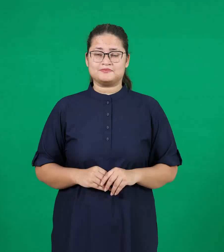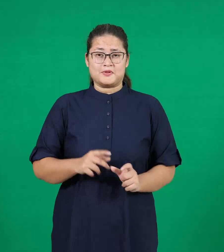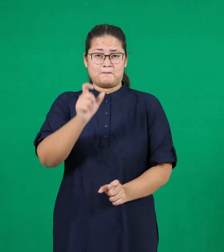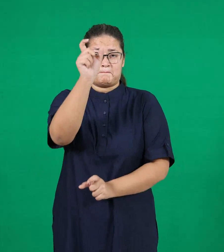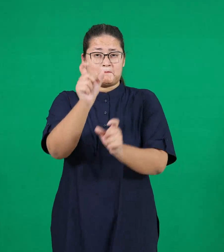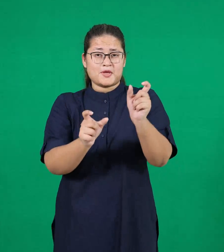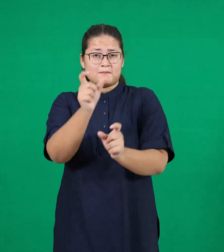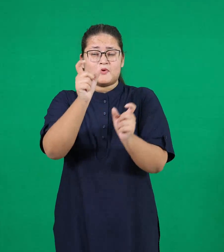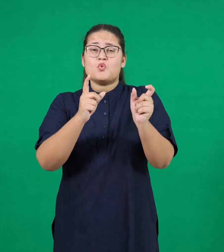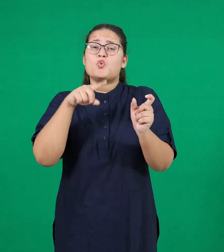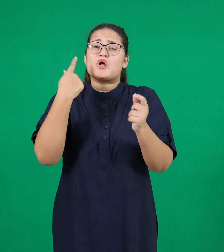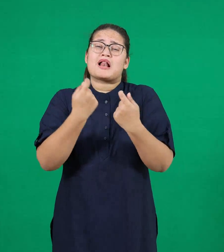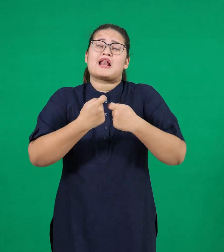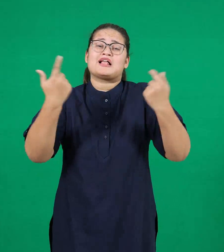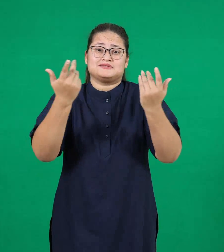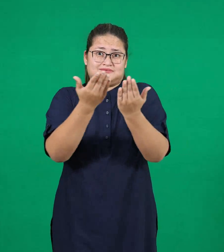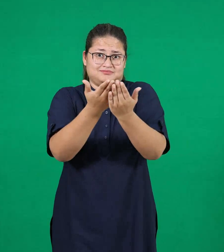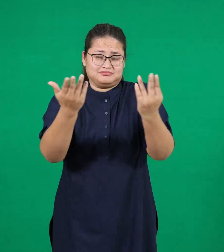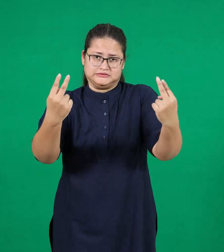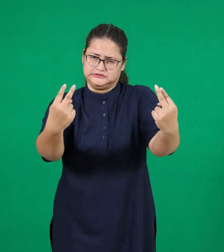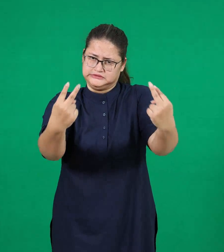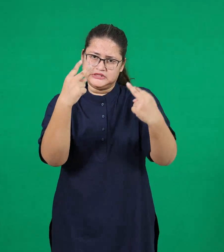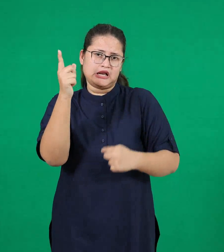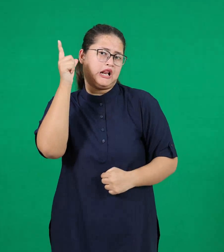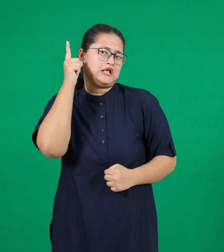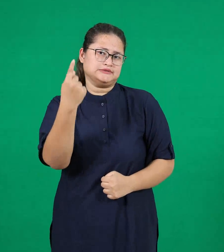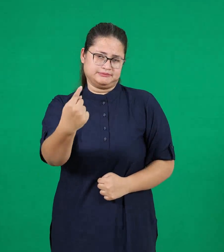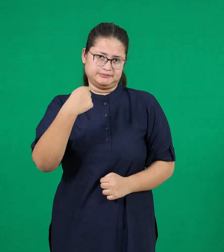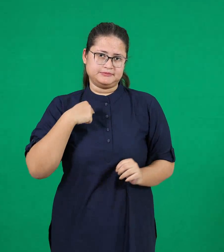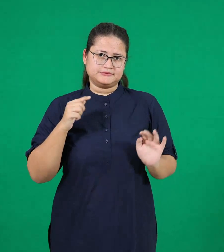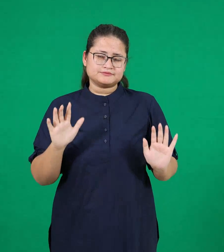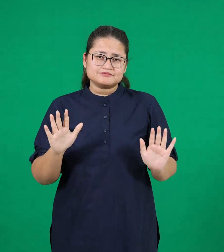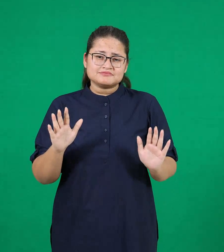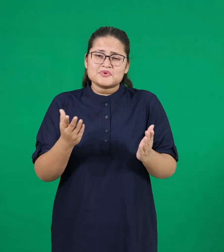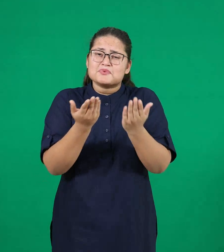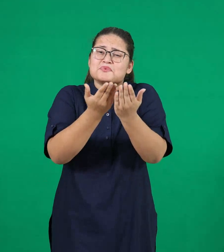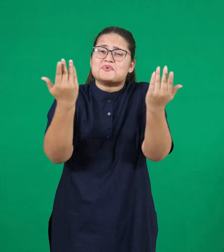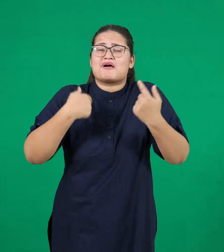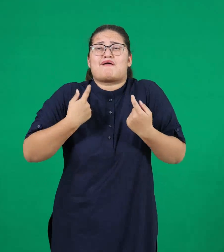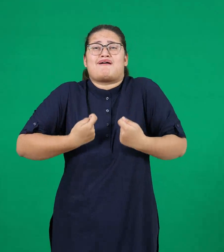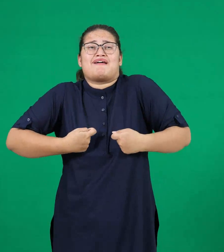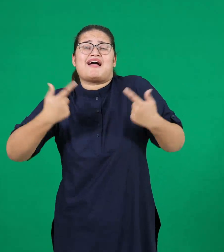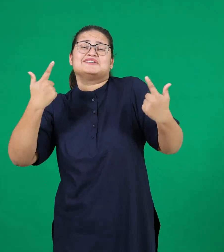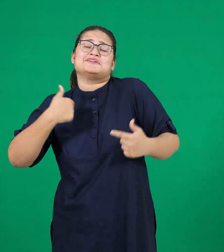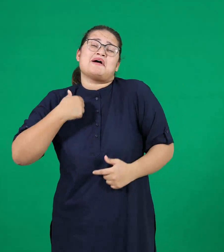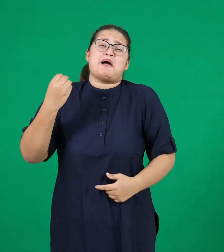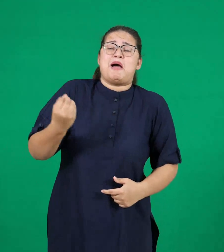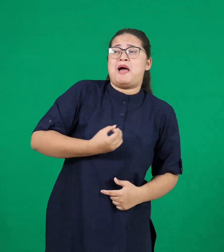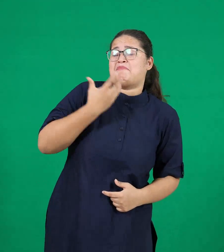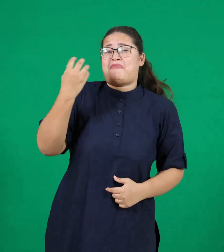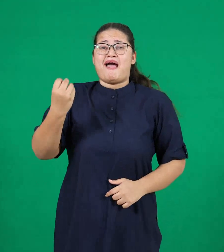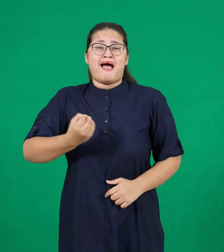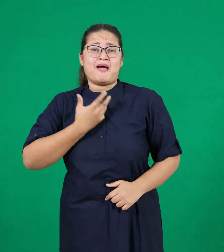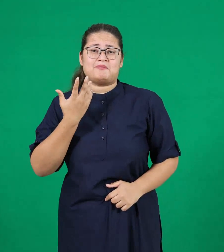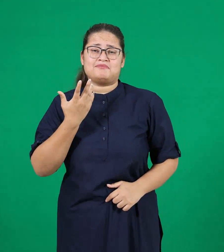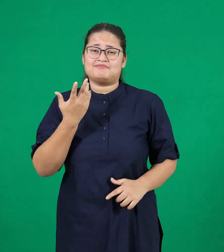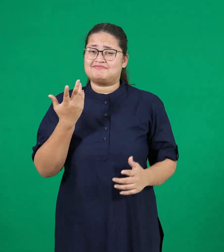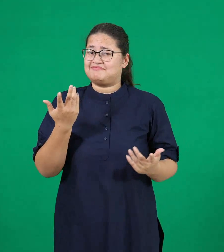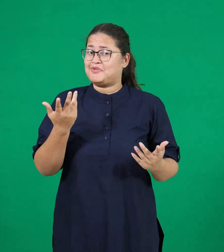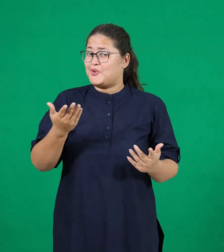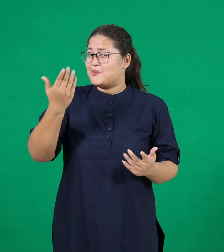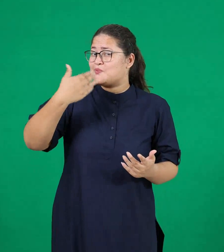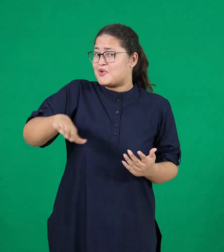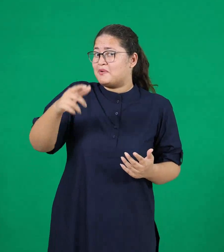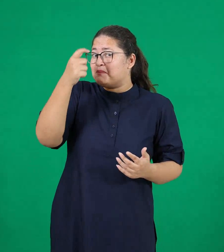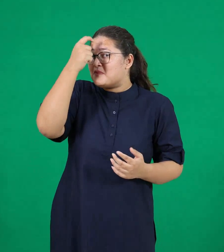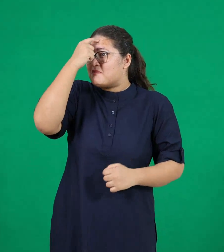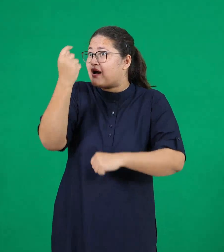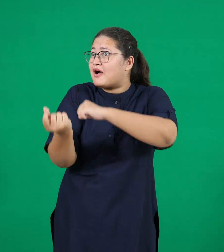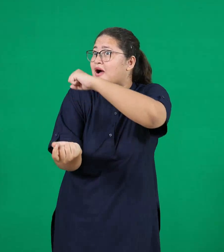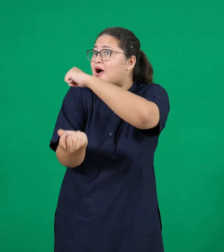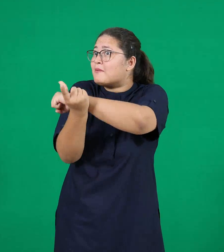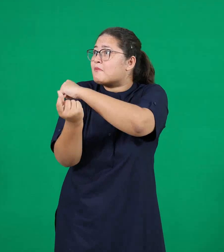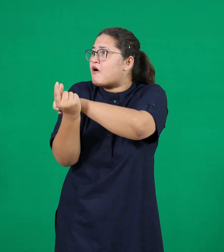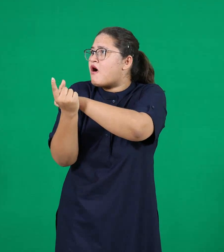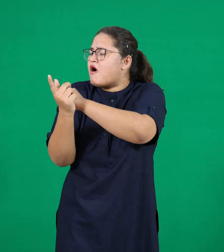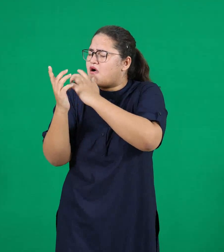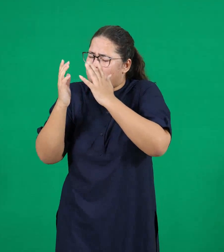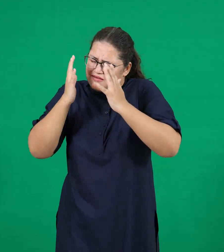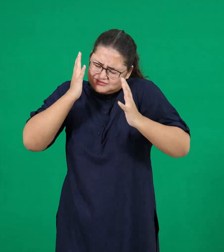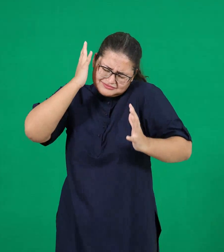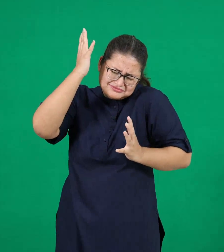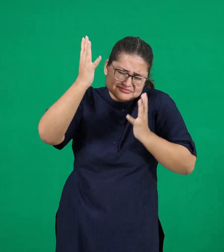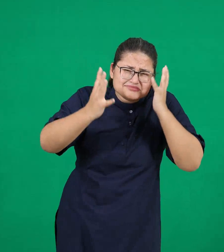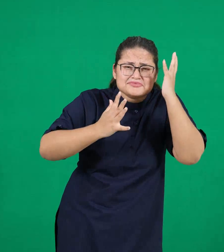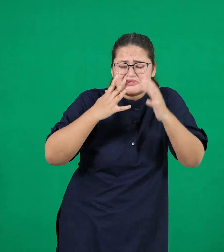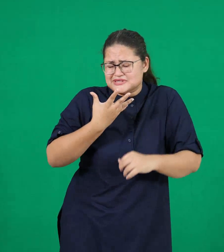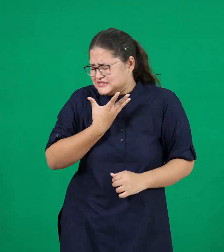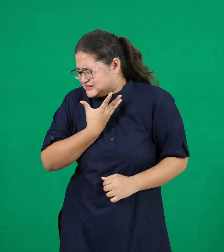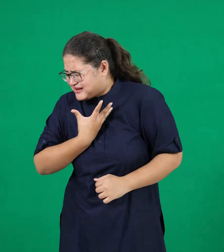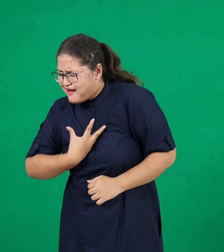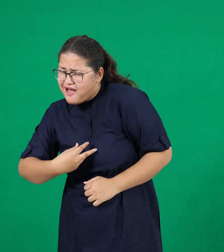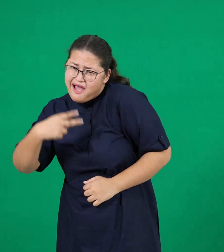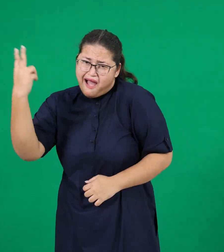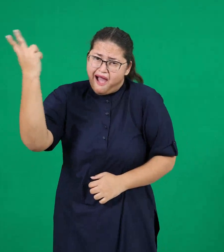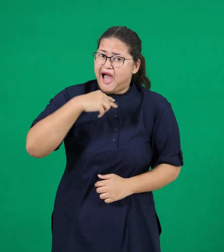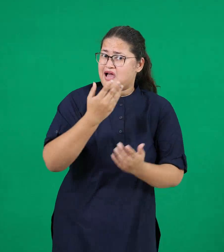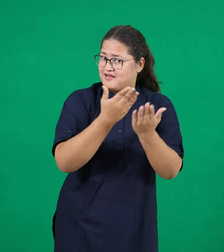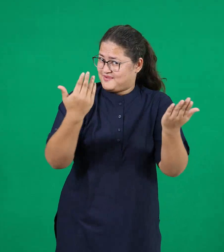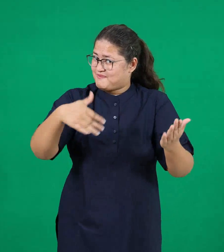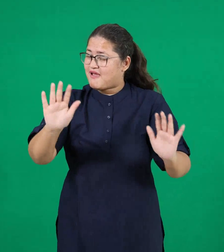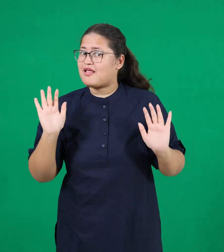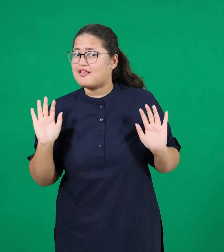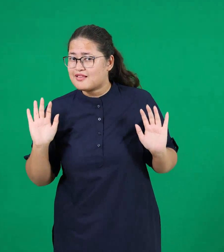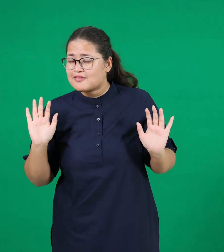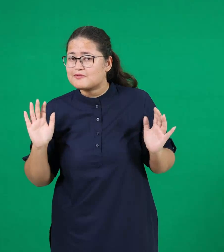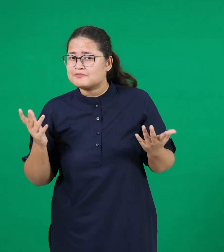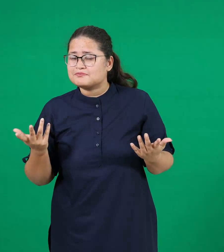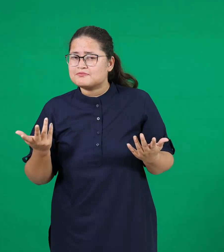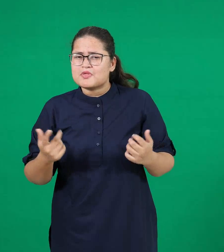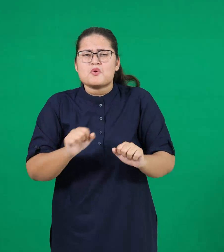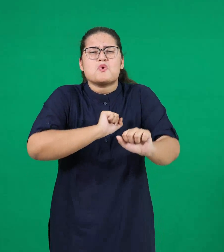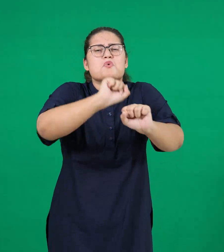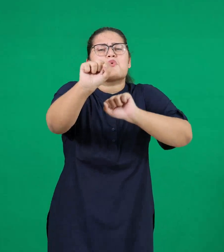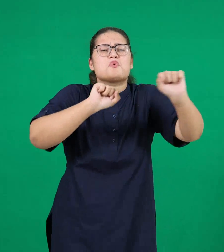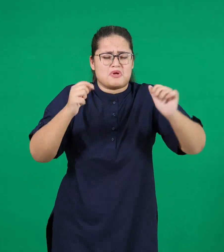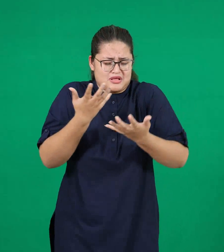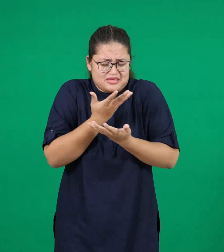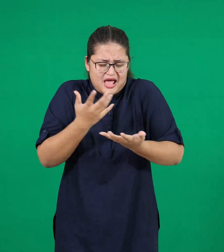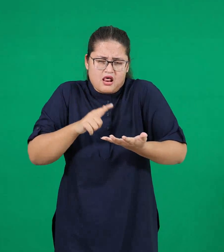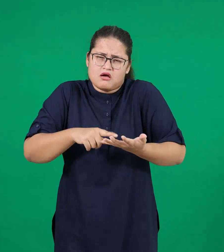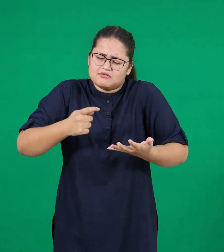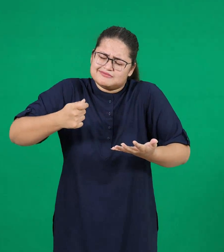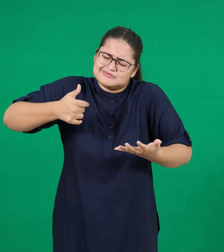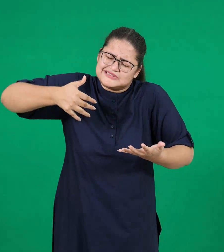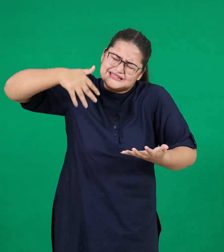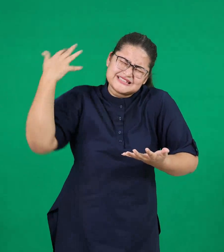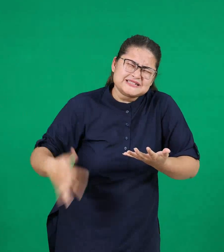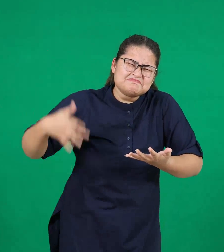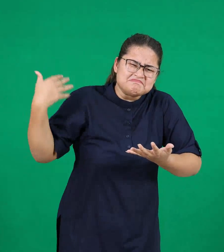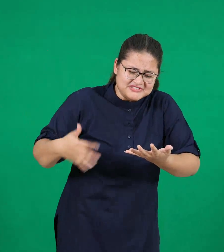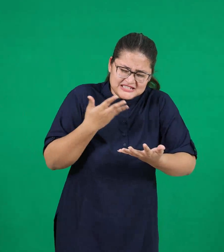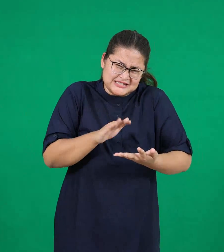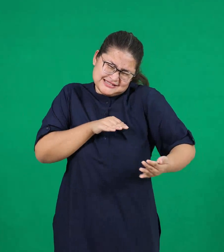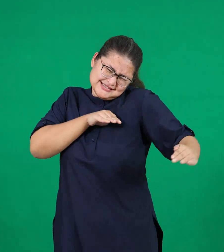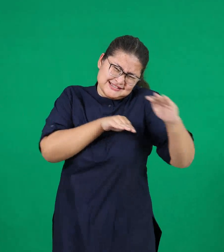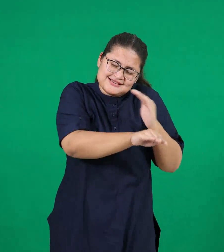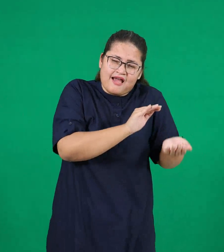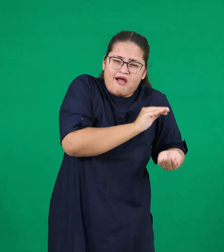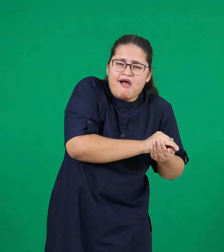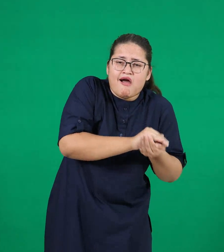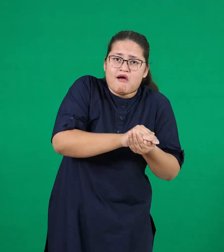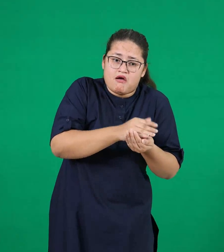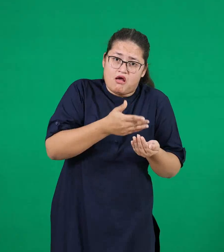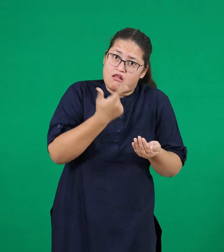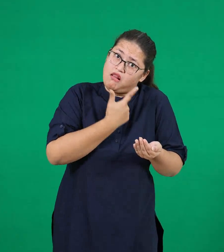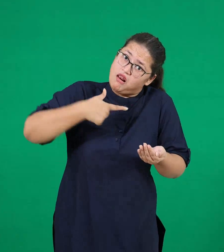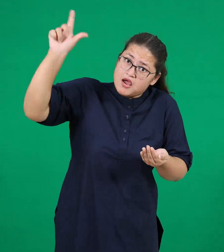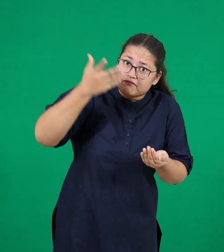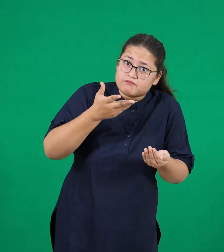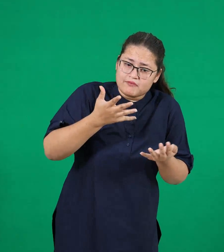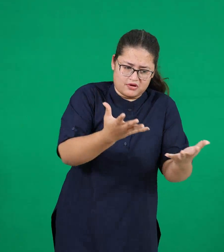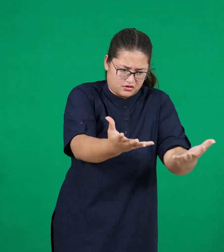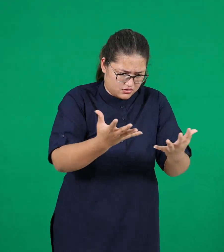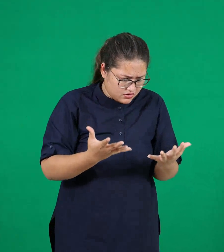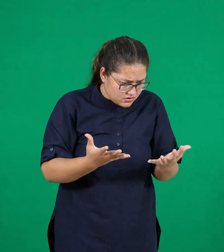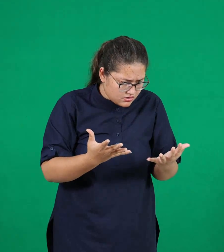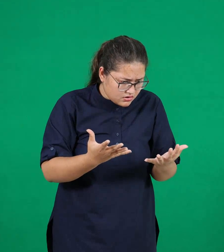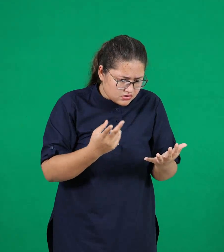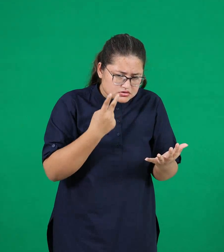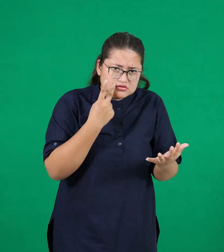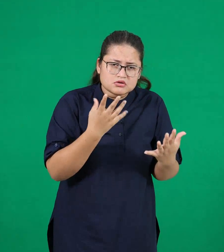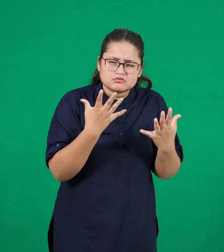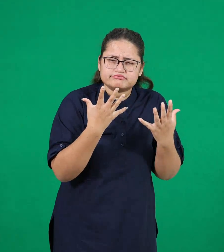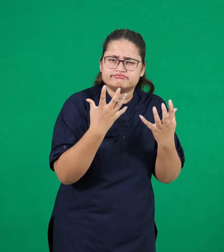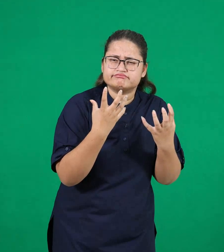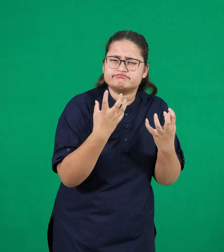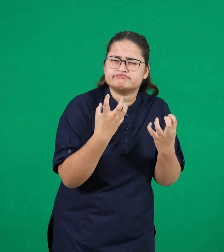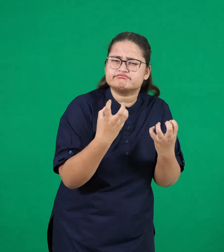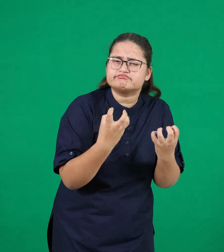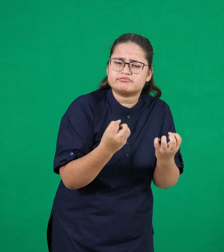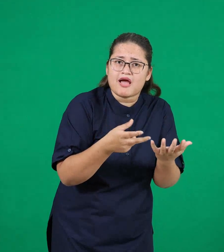Come now, you who are rich, weep and wail over the misery to come upon you.